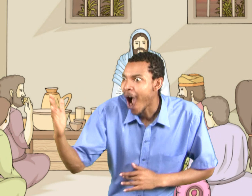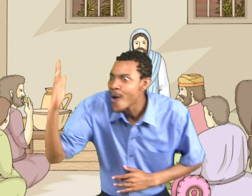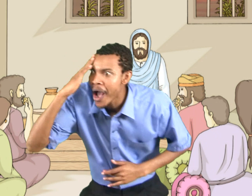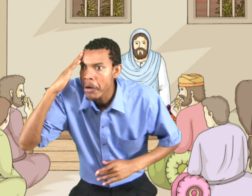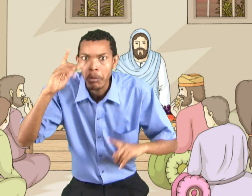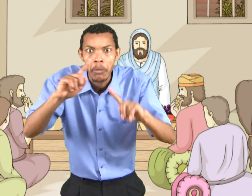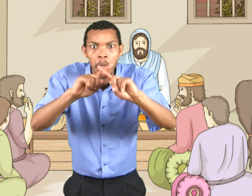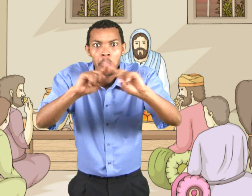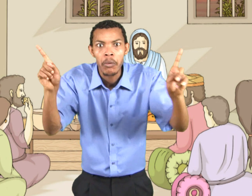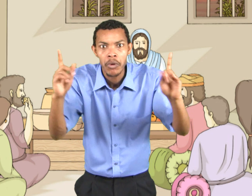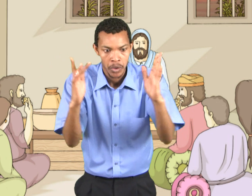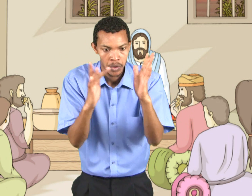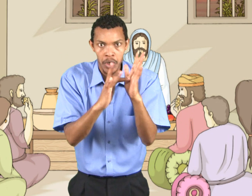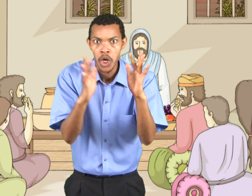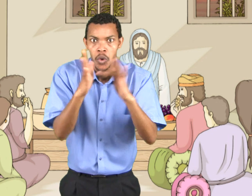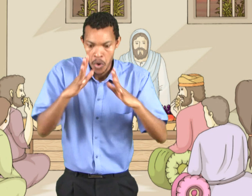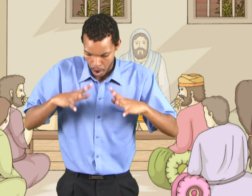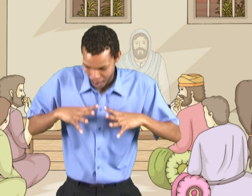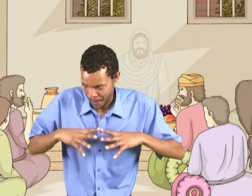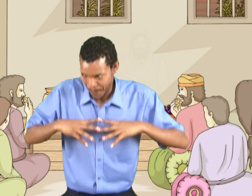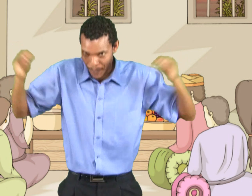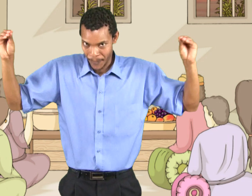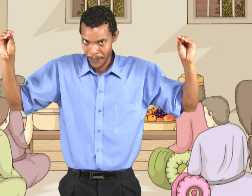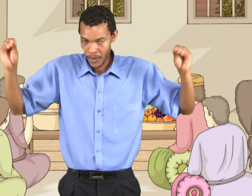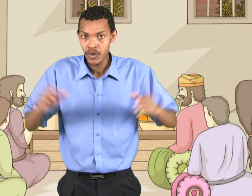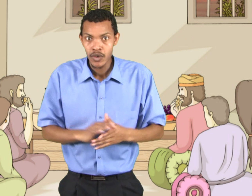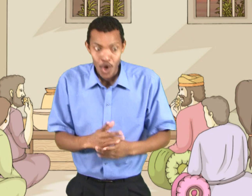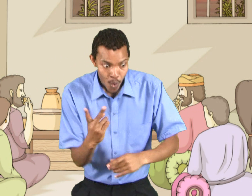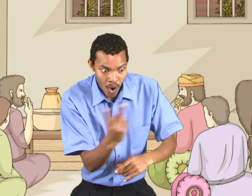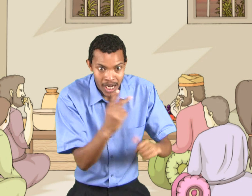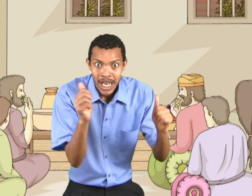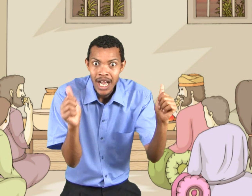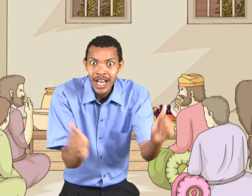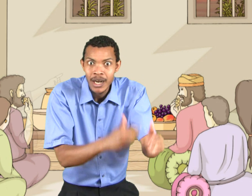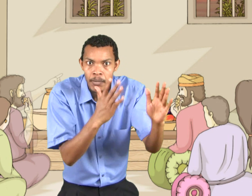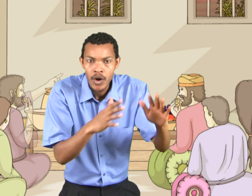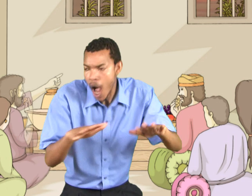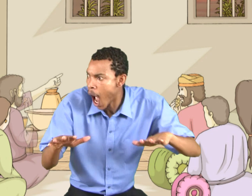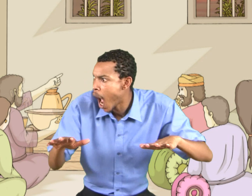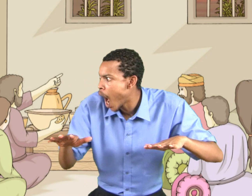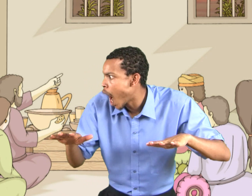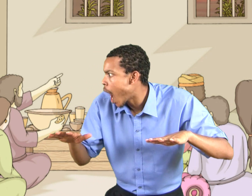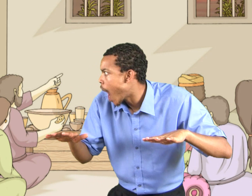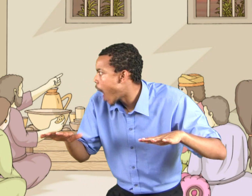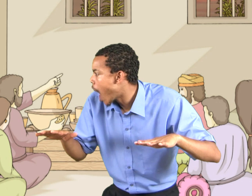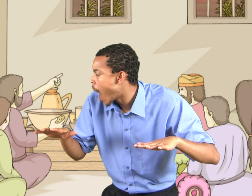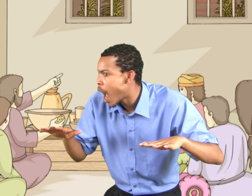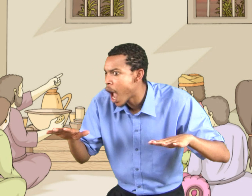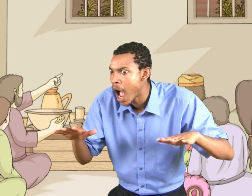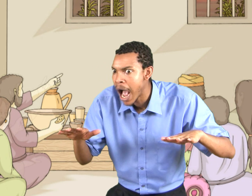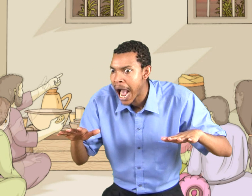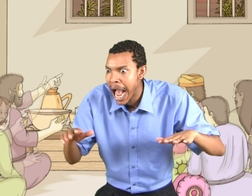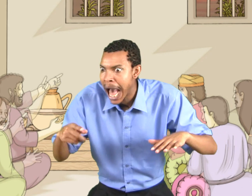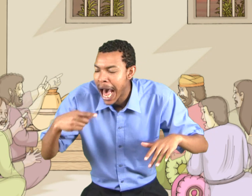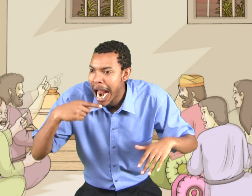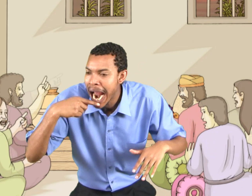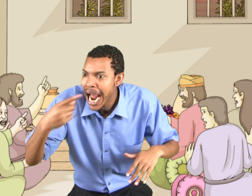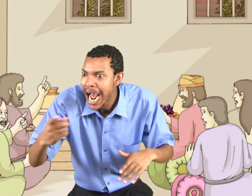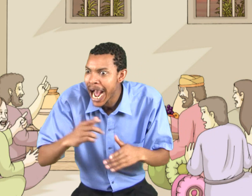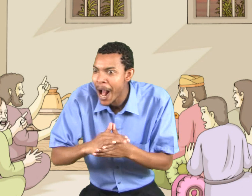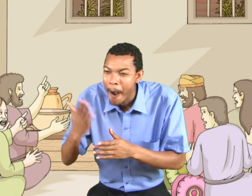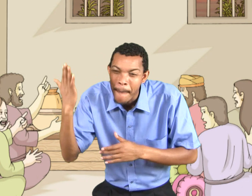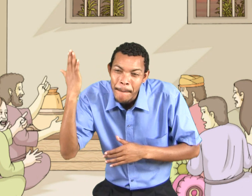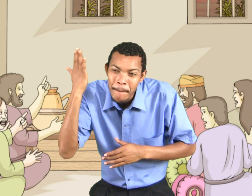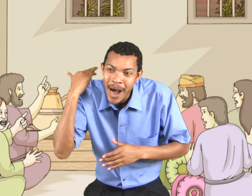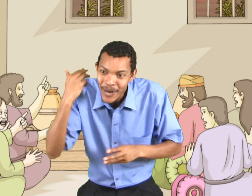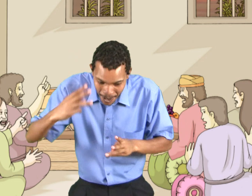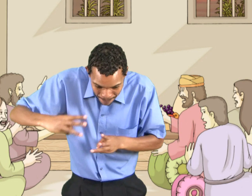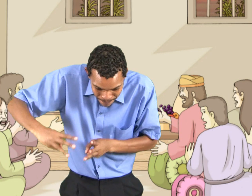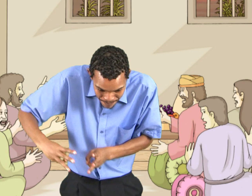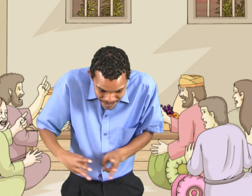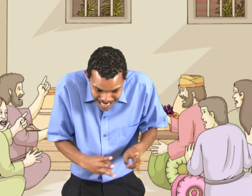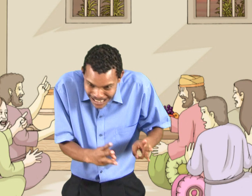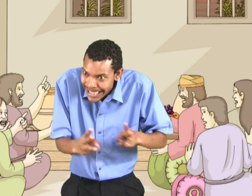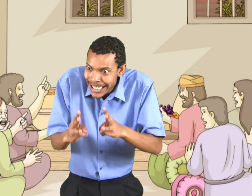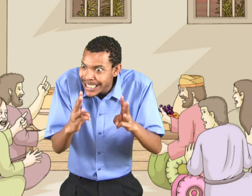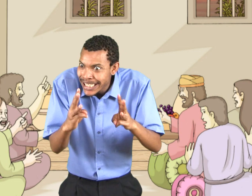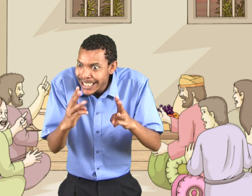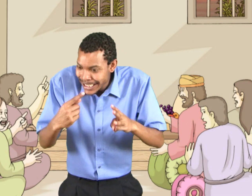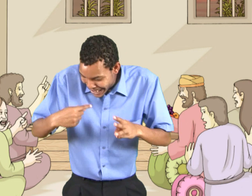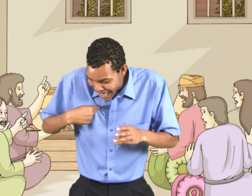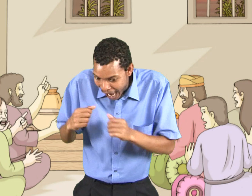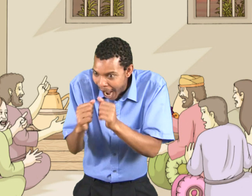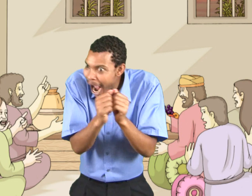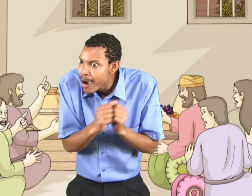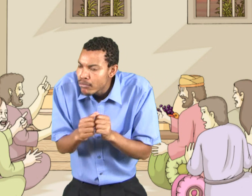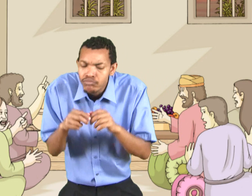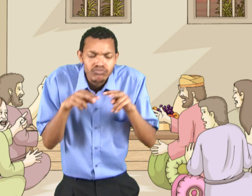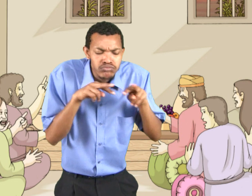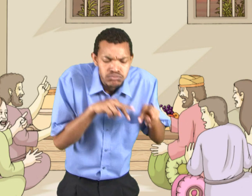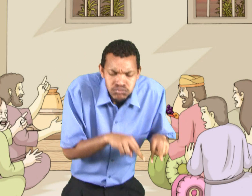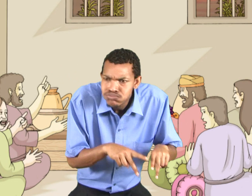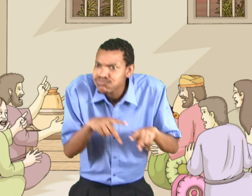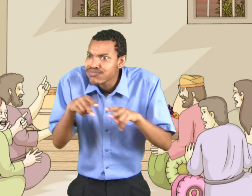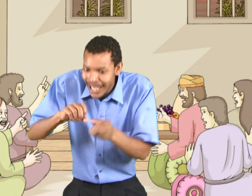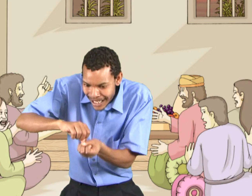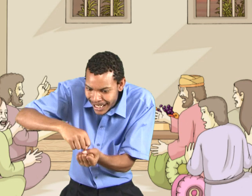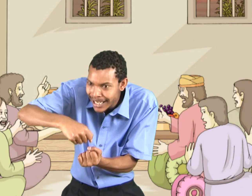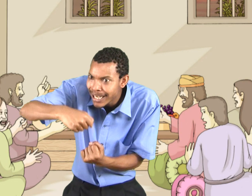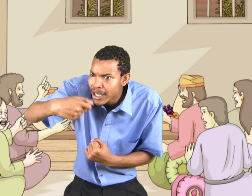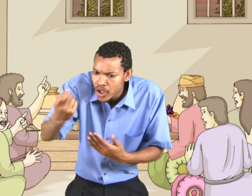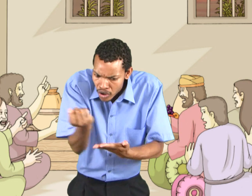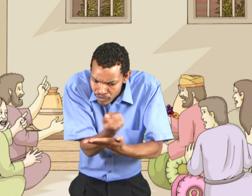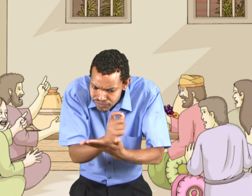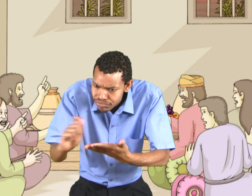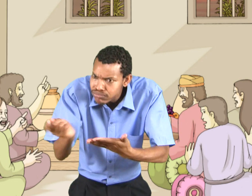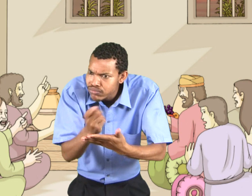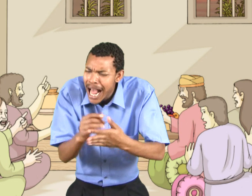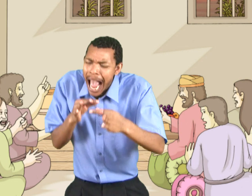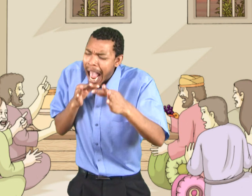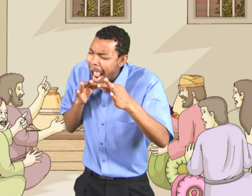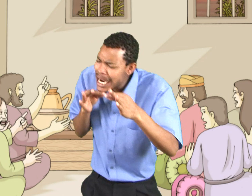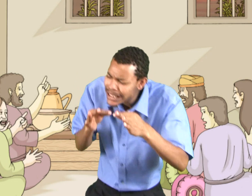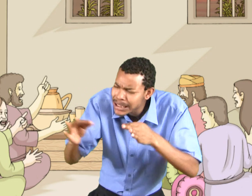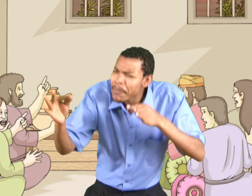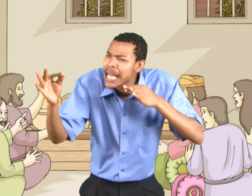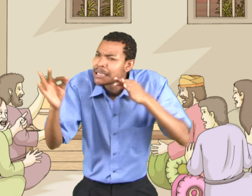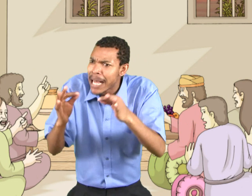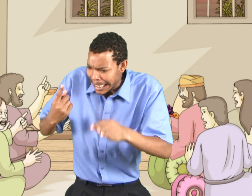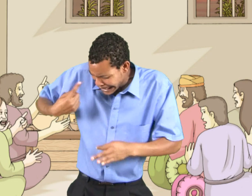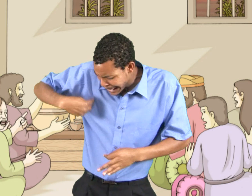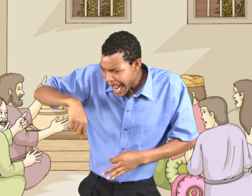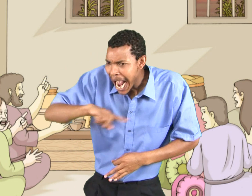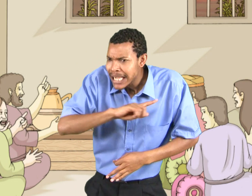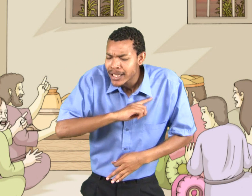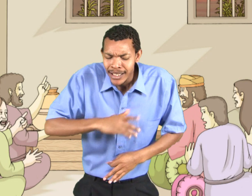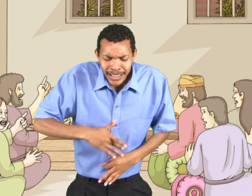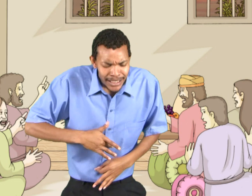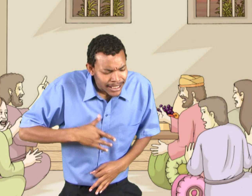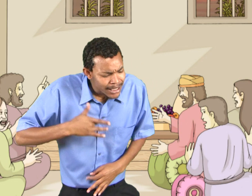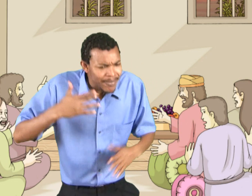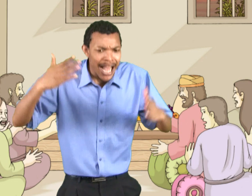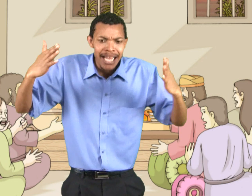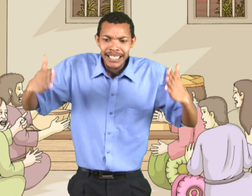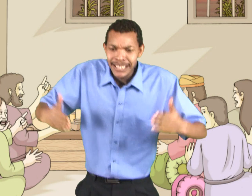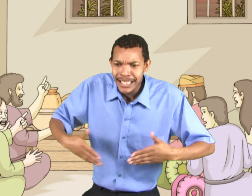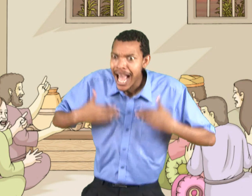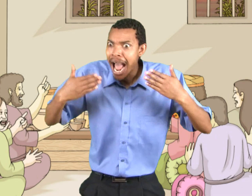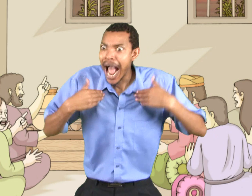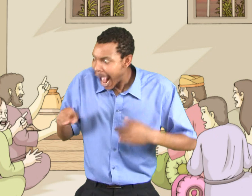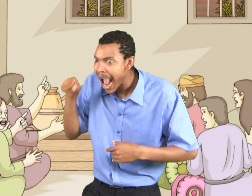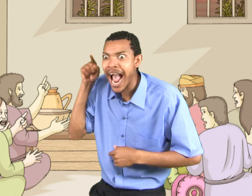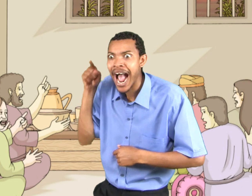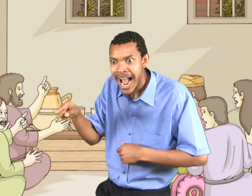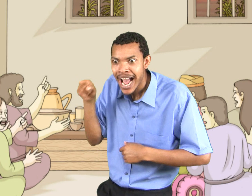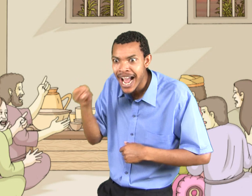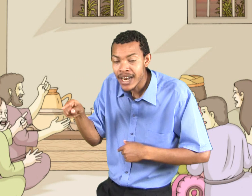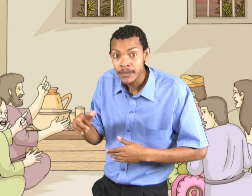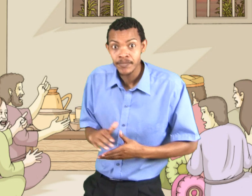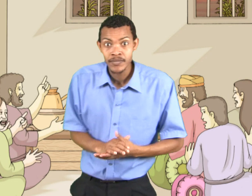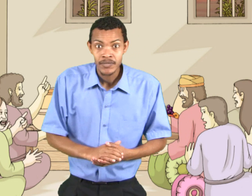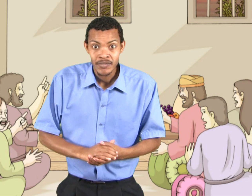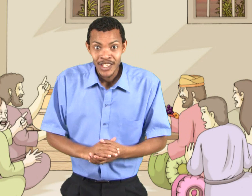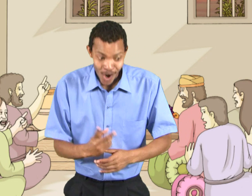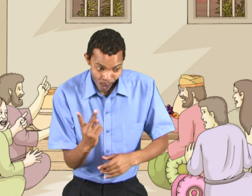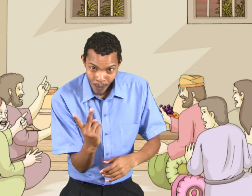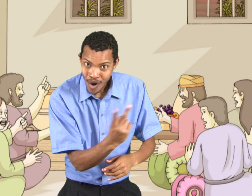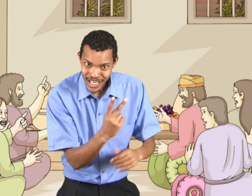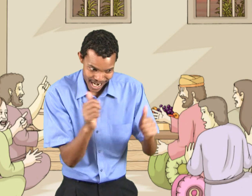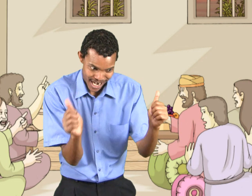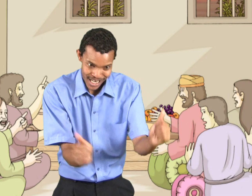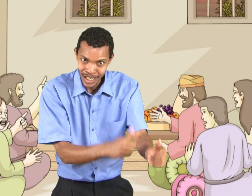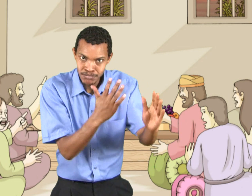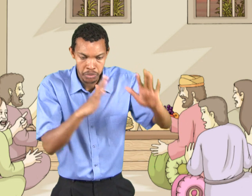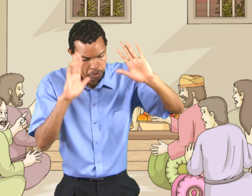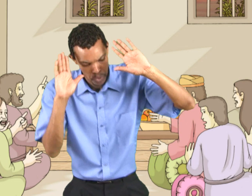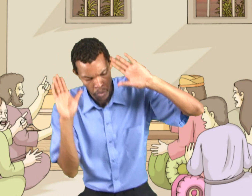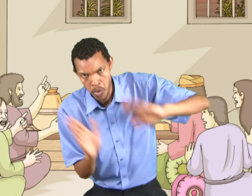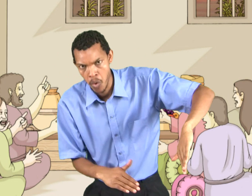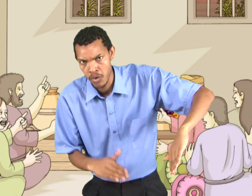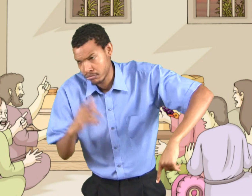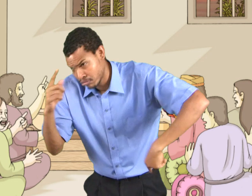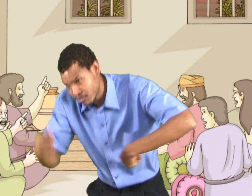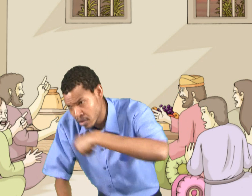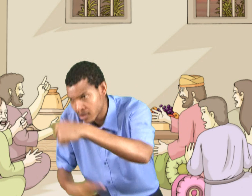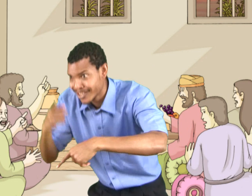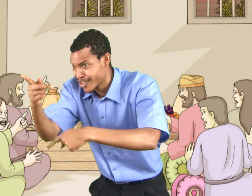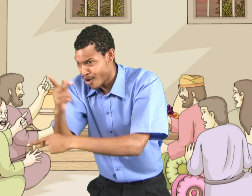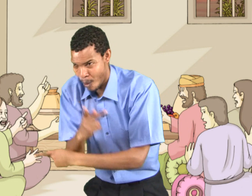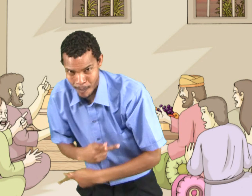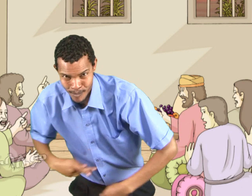They asked each other, “Were not our hearts burning within us as He spoke with us on the road and opened the Scriptures to us?”